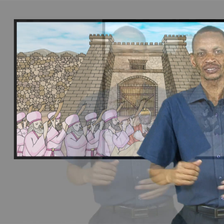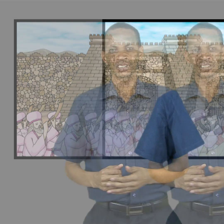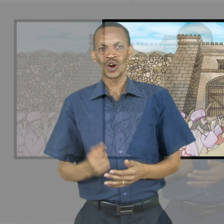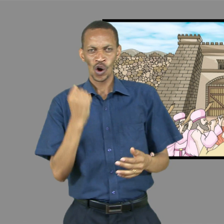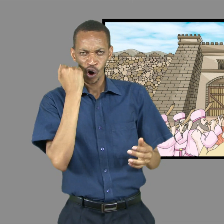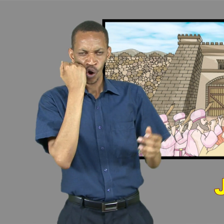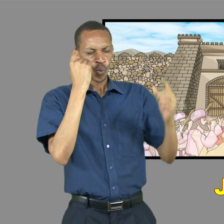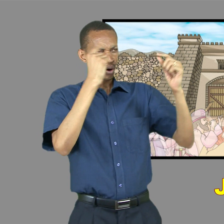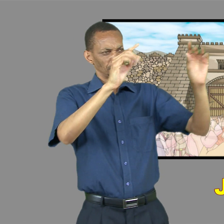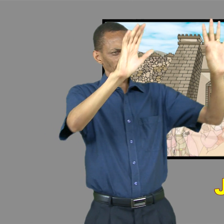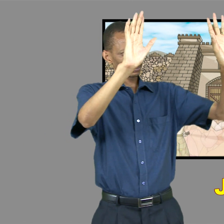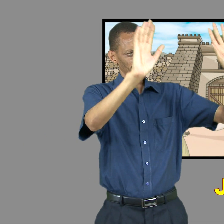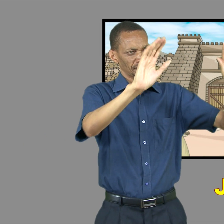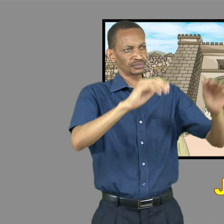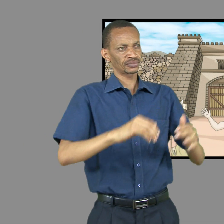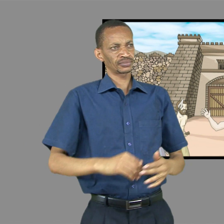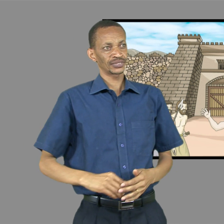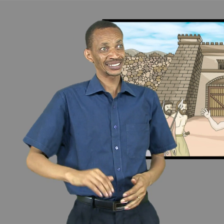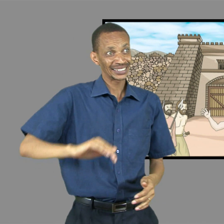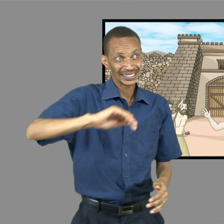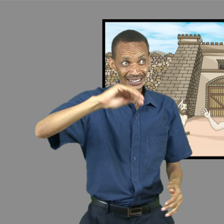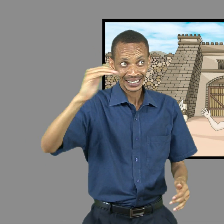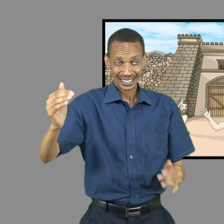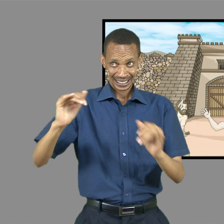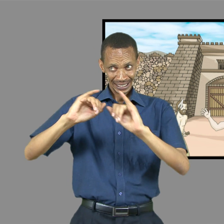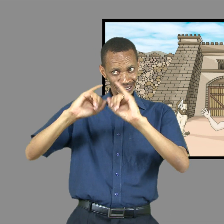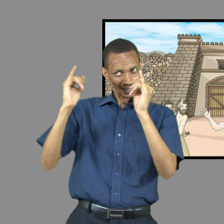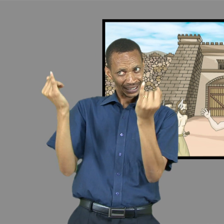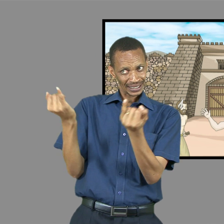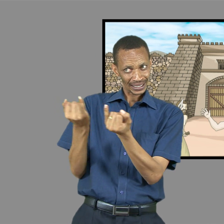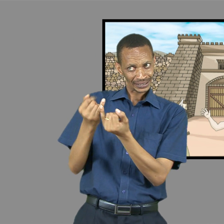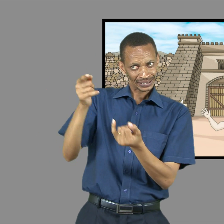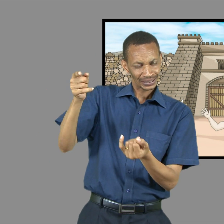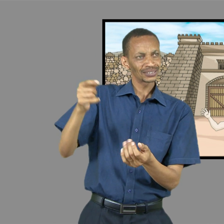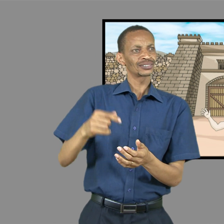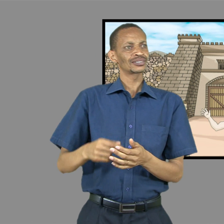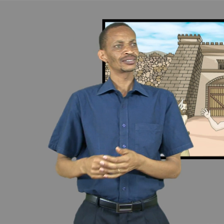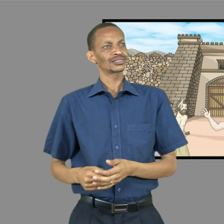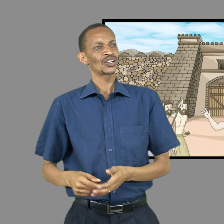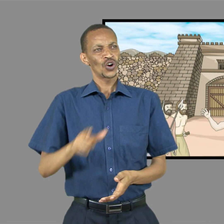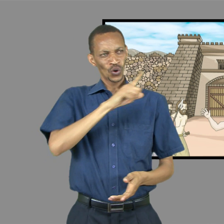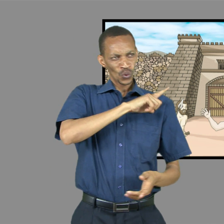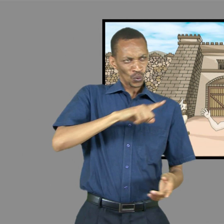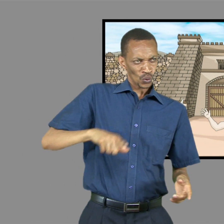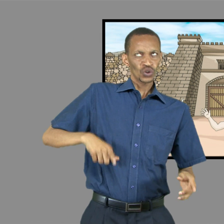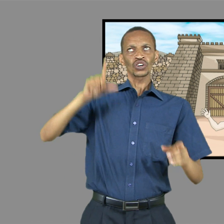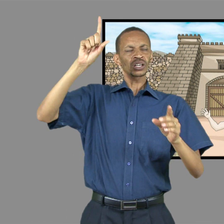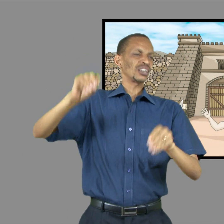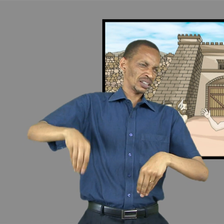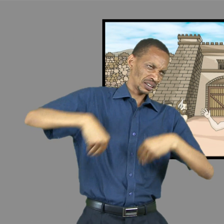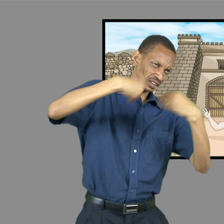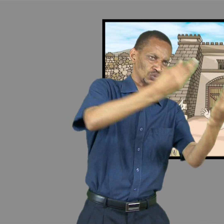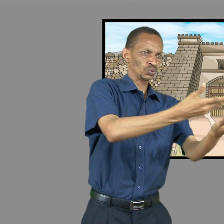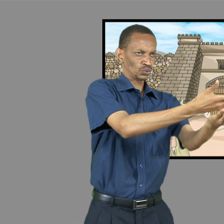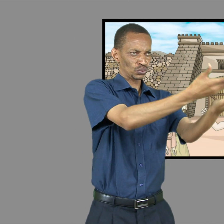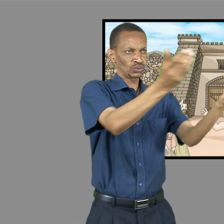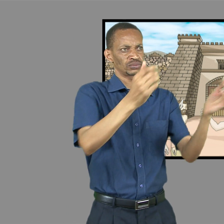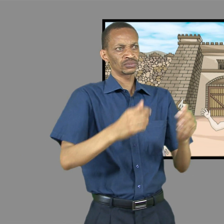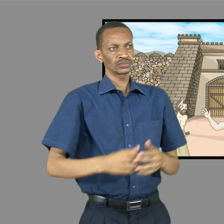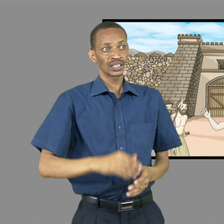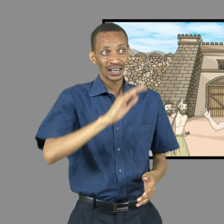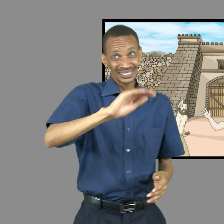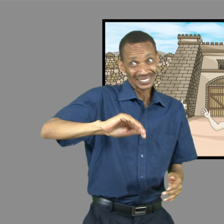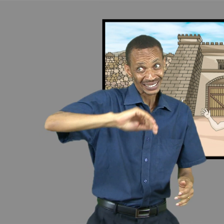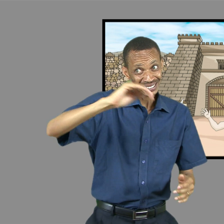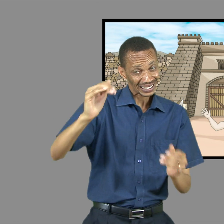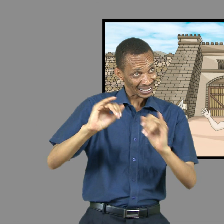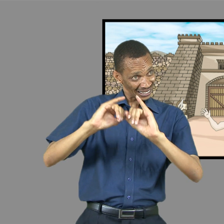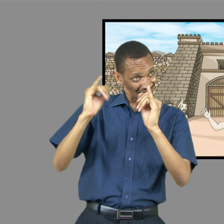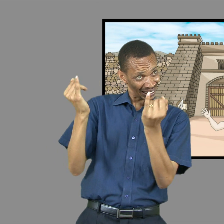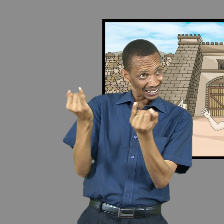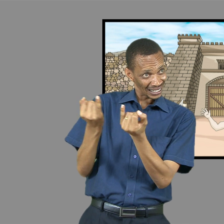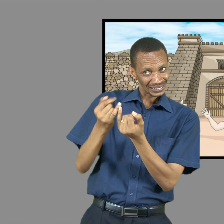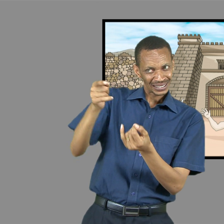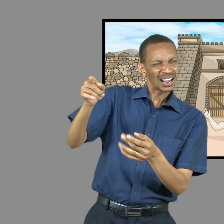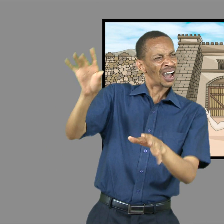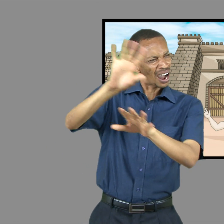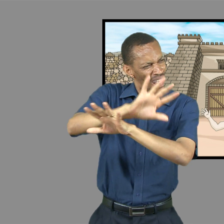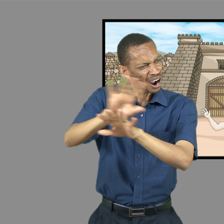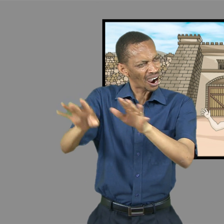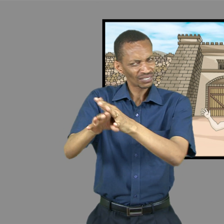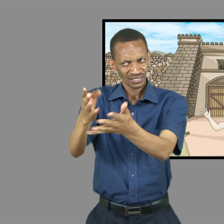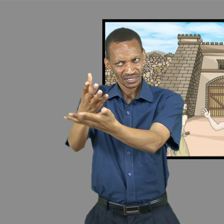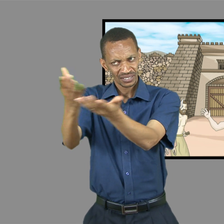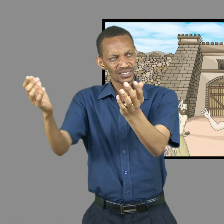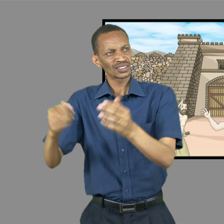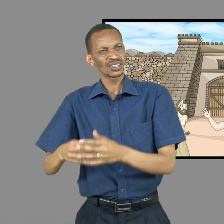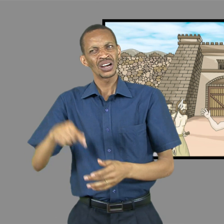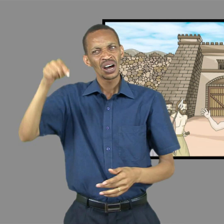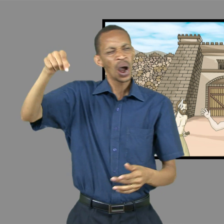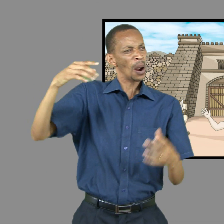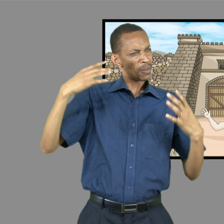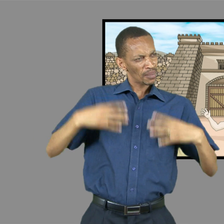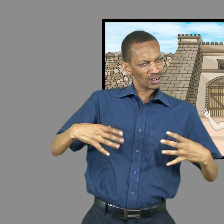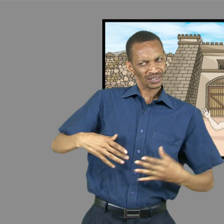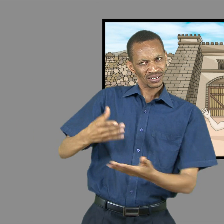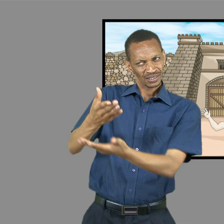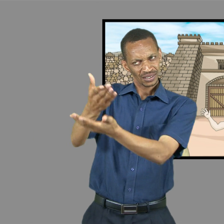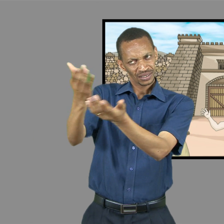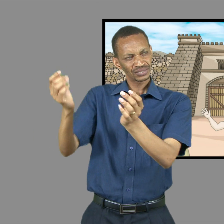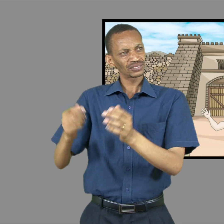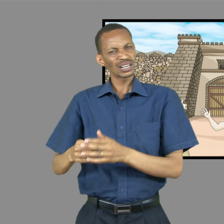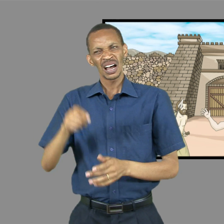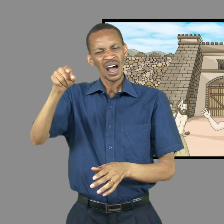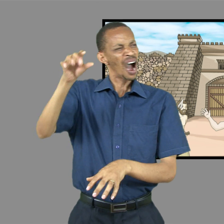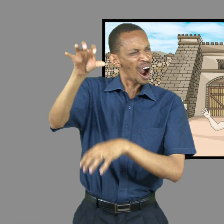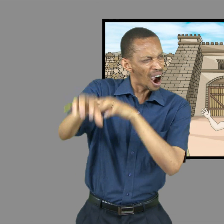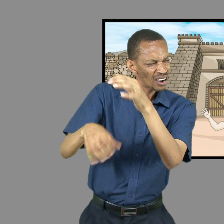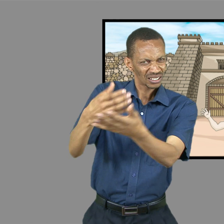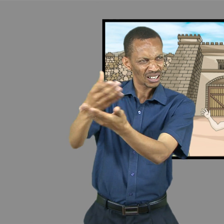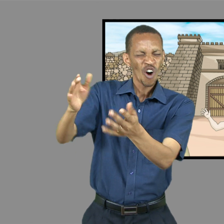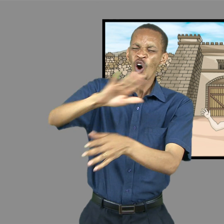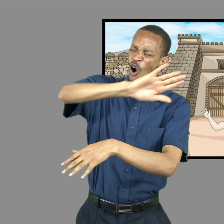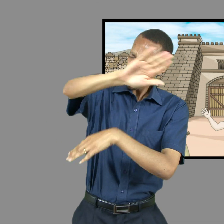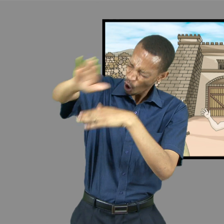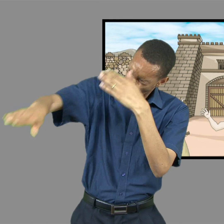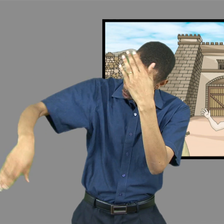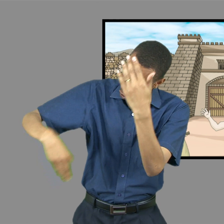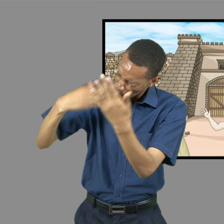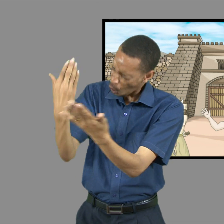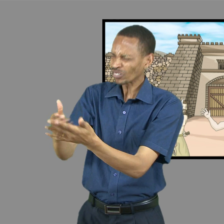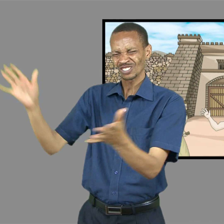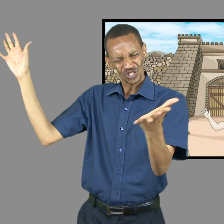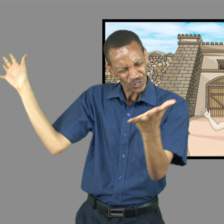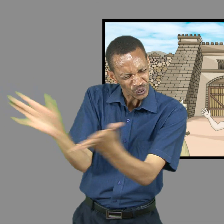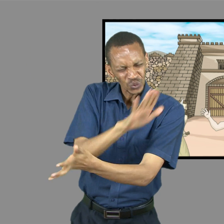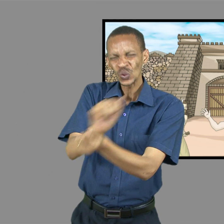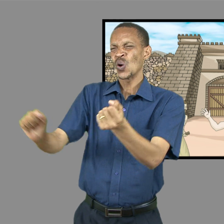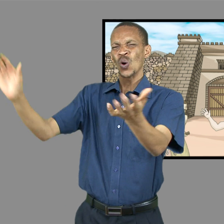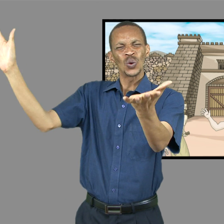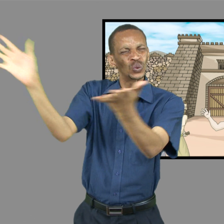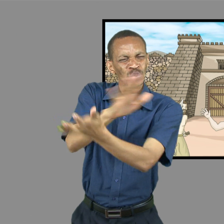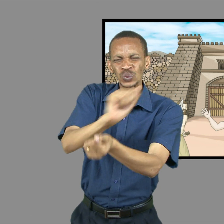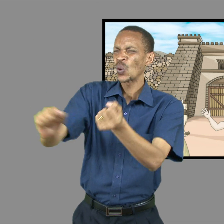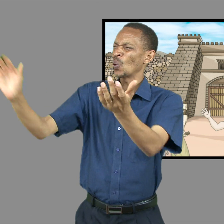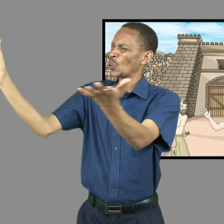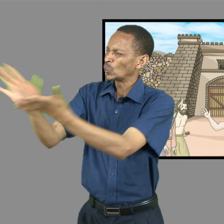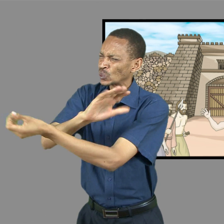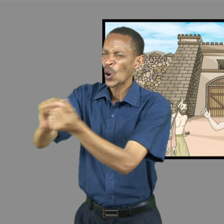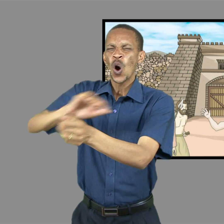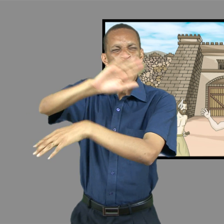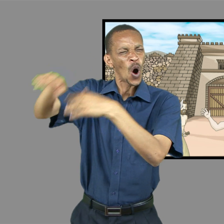Now the city and everything in it must be devoted to the LORD for destruction.